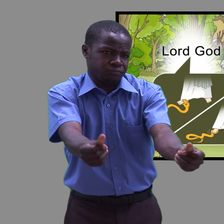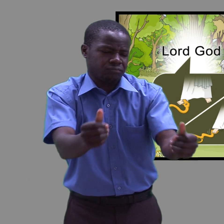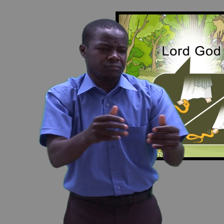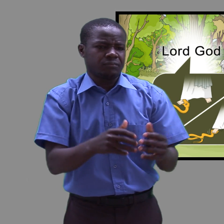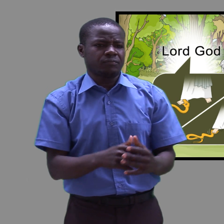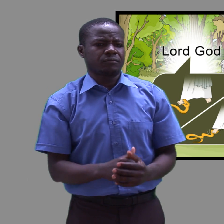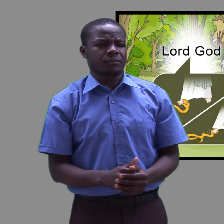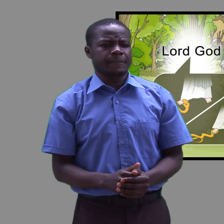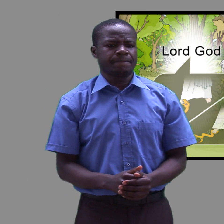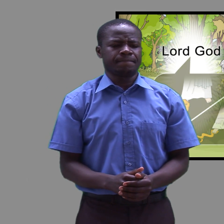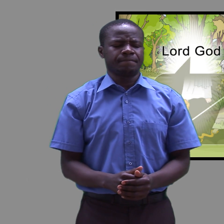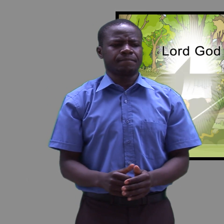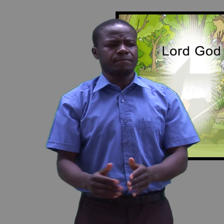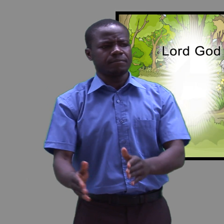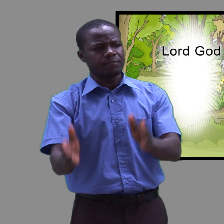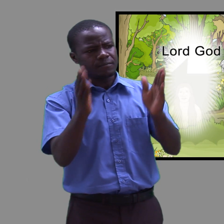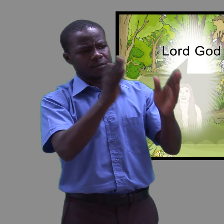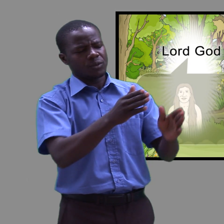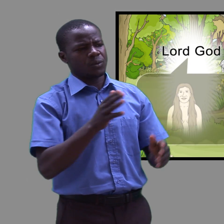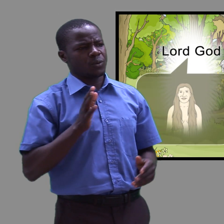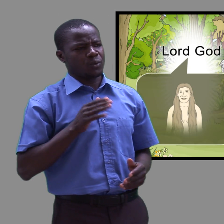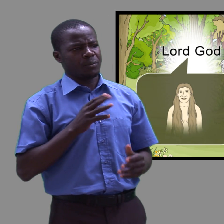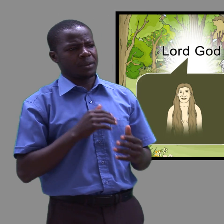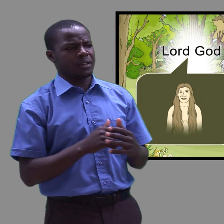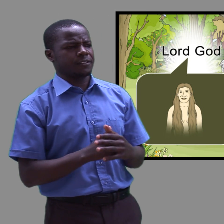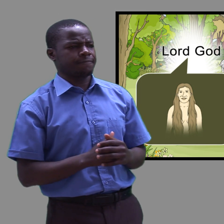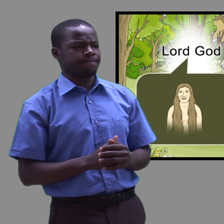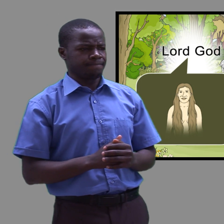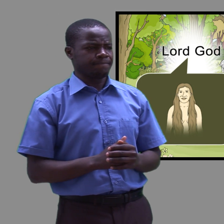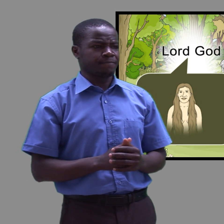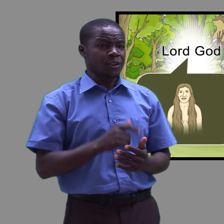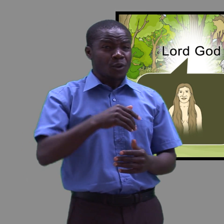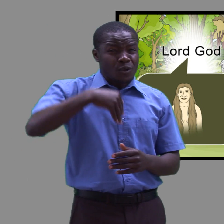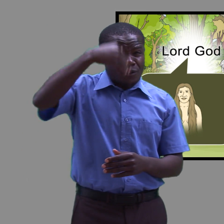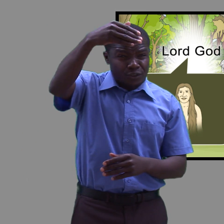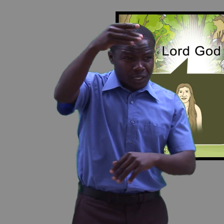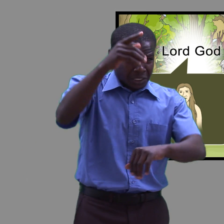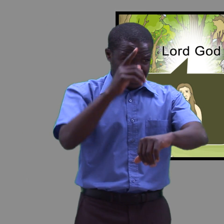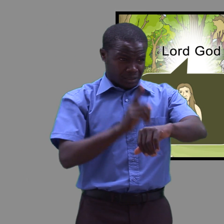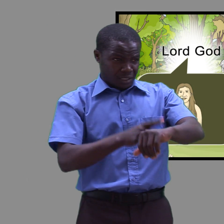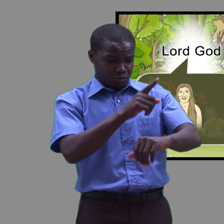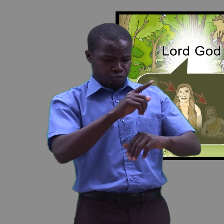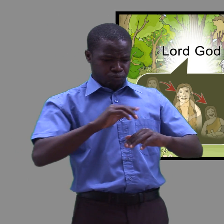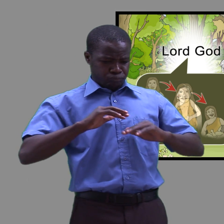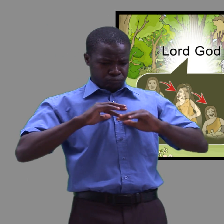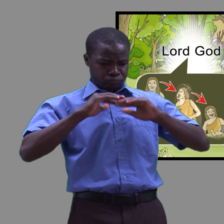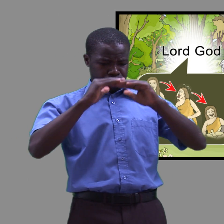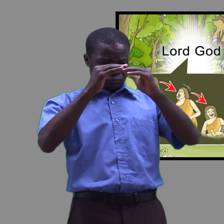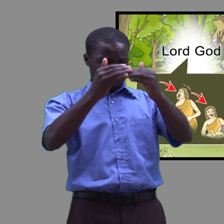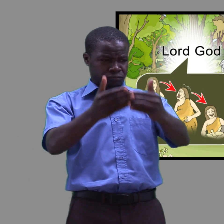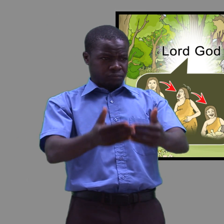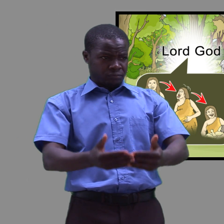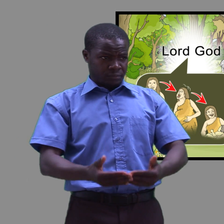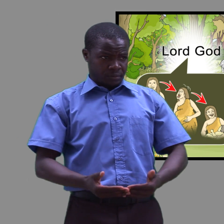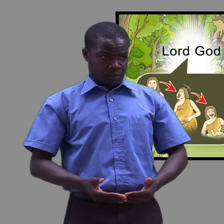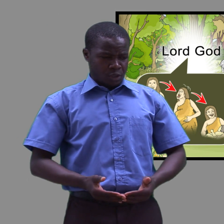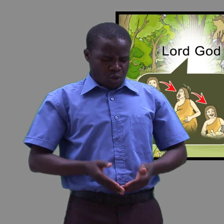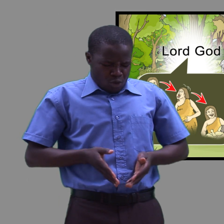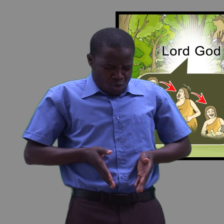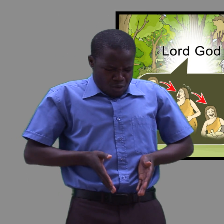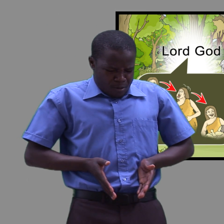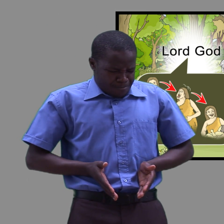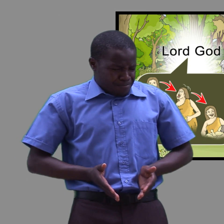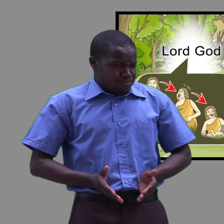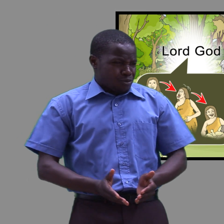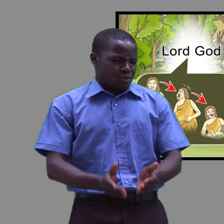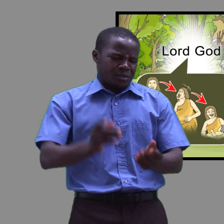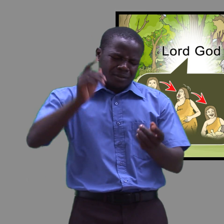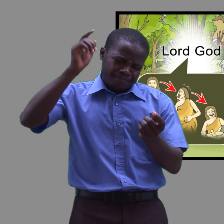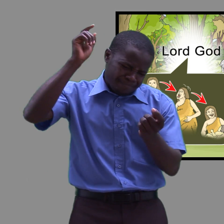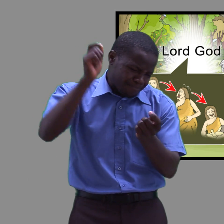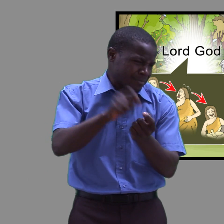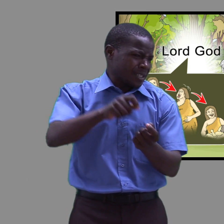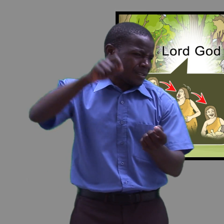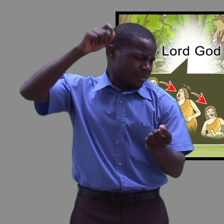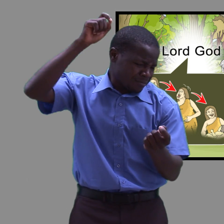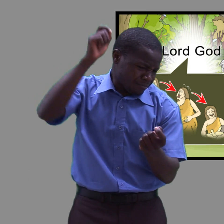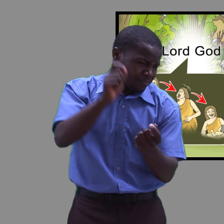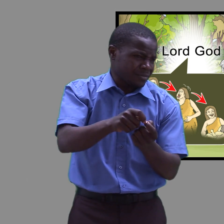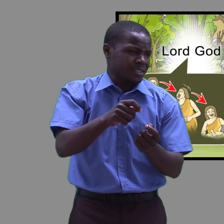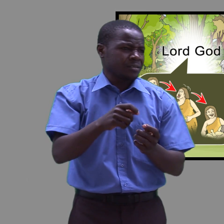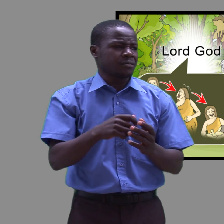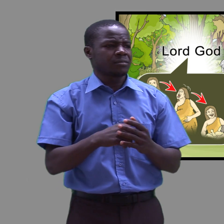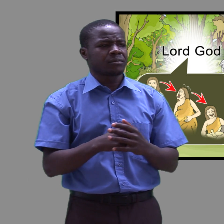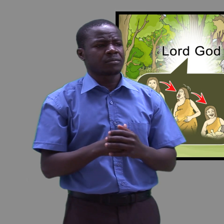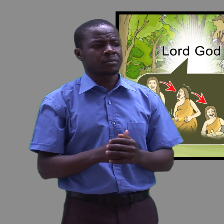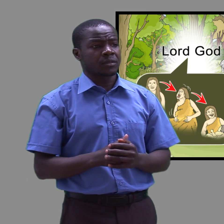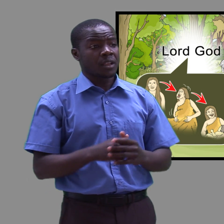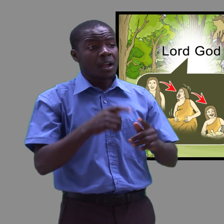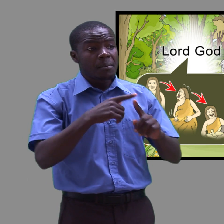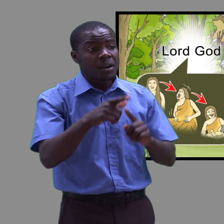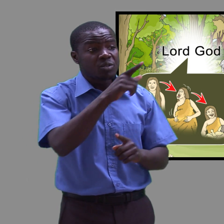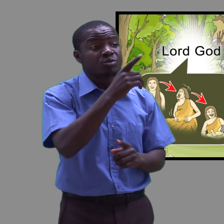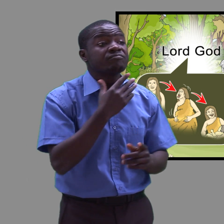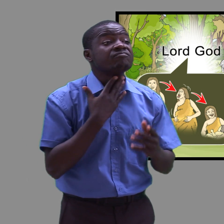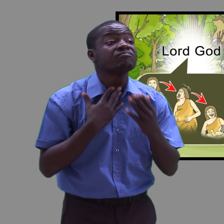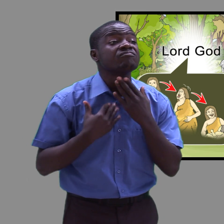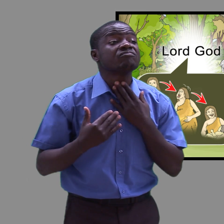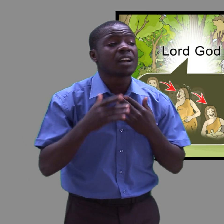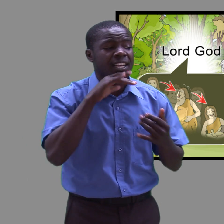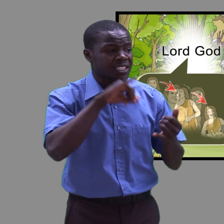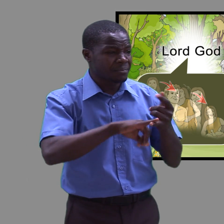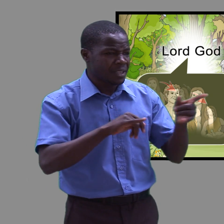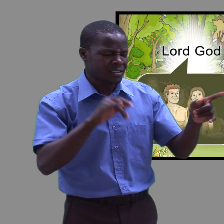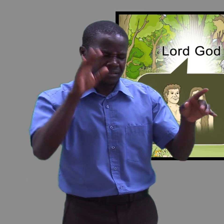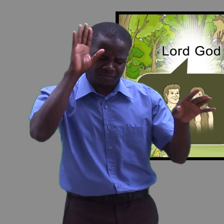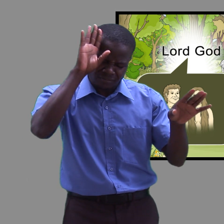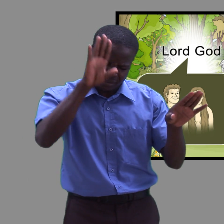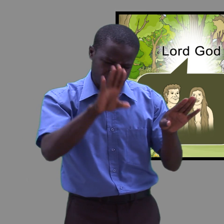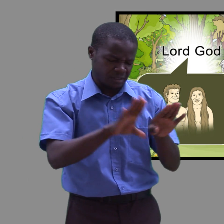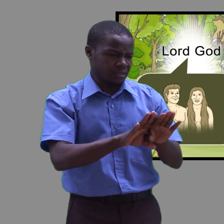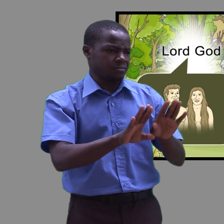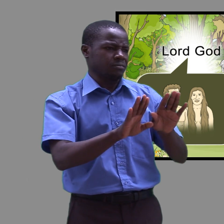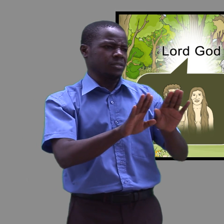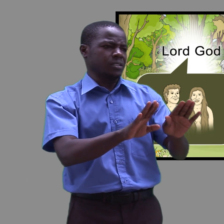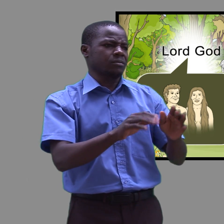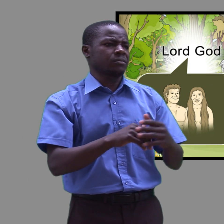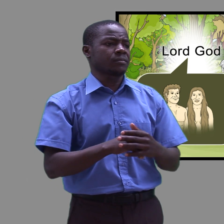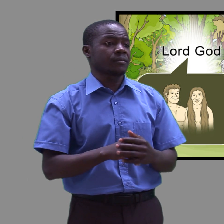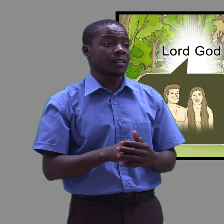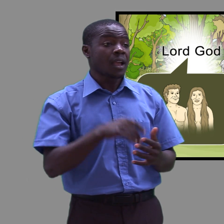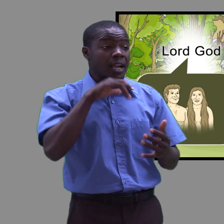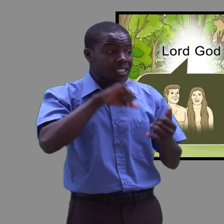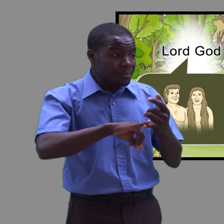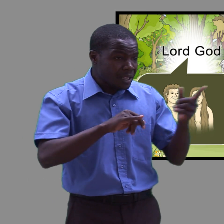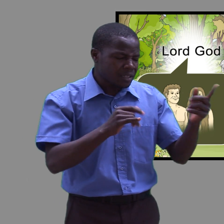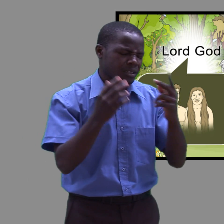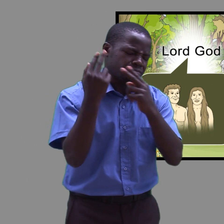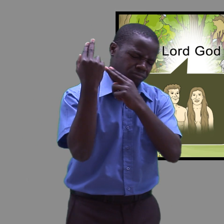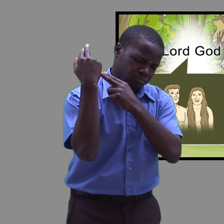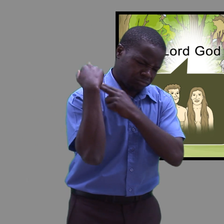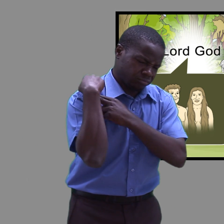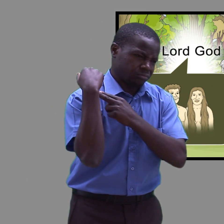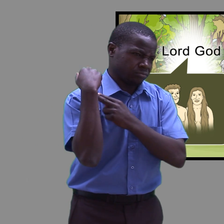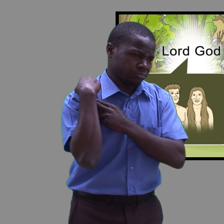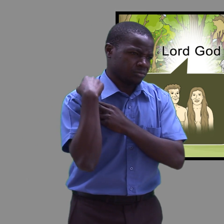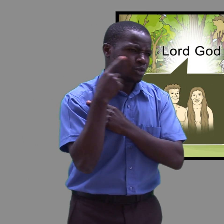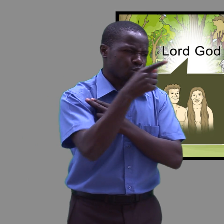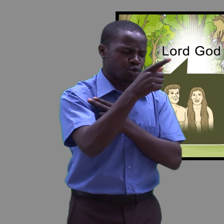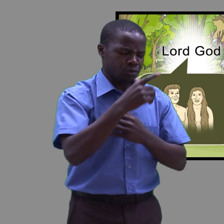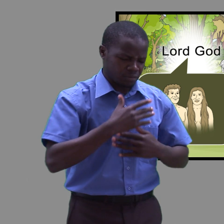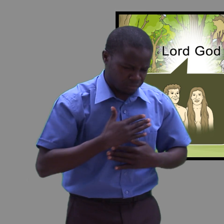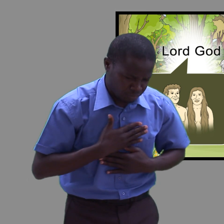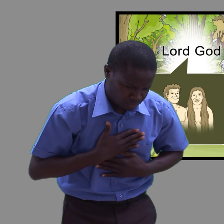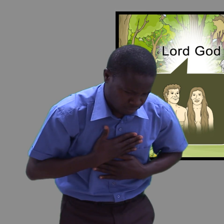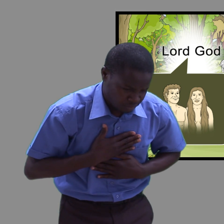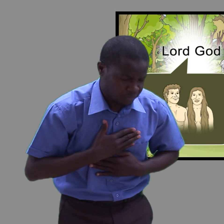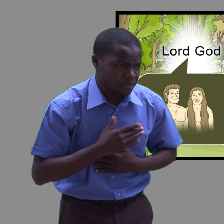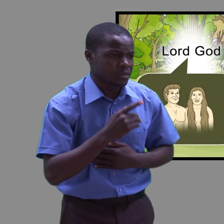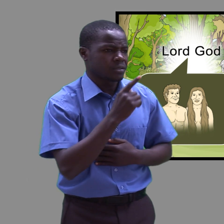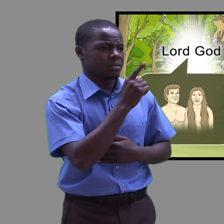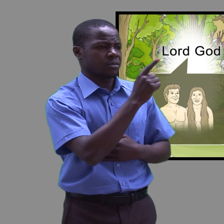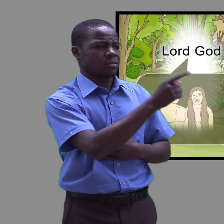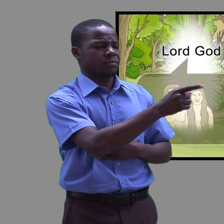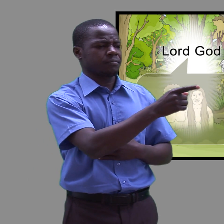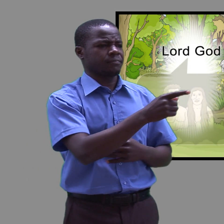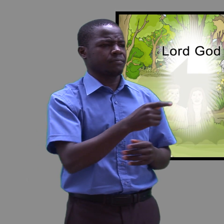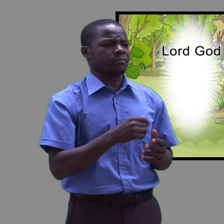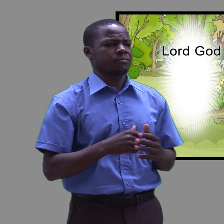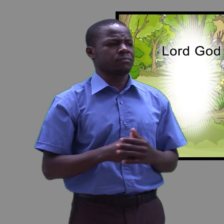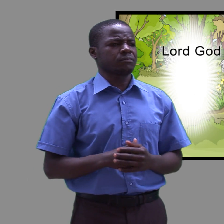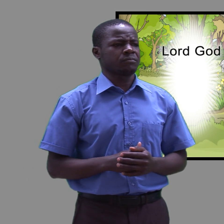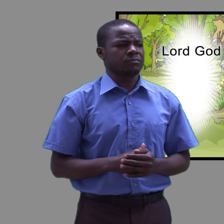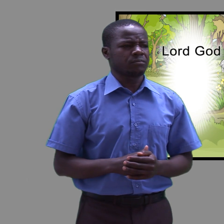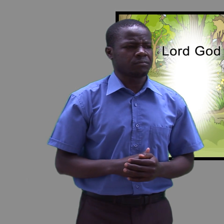To the woman He said: “I will sharply increase your pain in childbirth; in pain you will bring forth children. Your desire will be for your husband, and he will rule over you.”